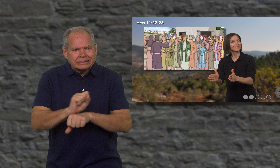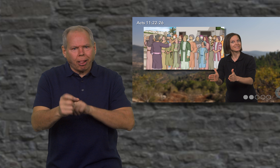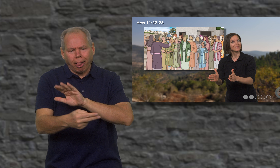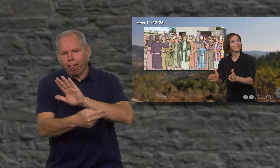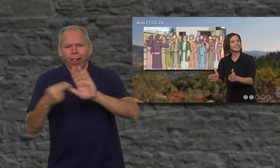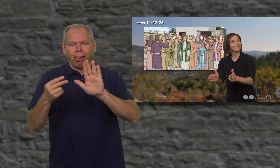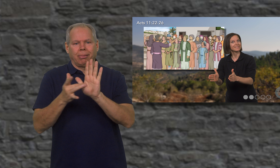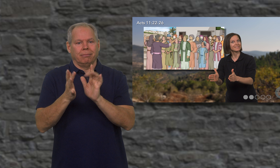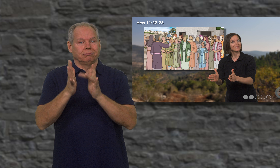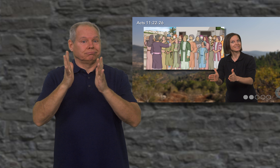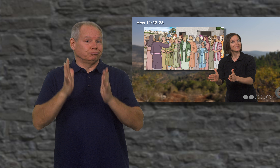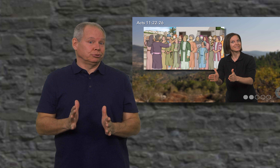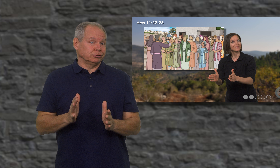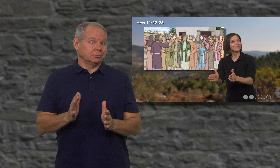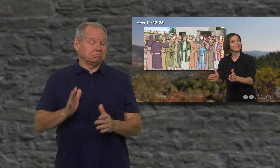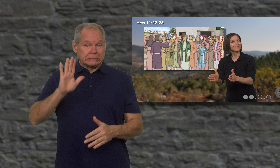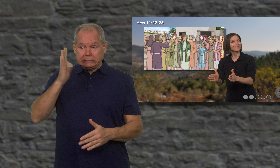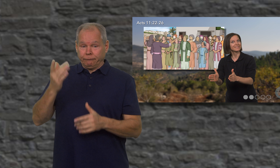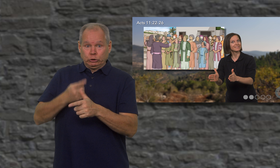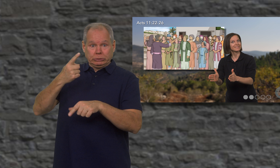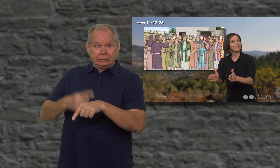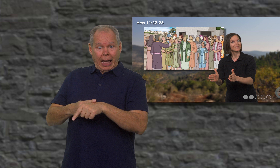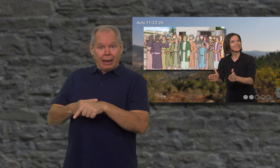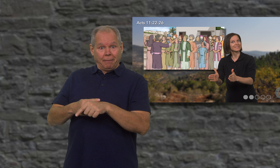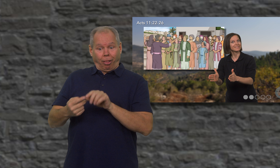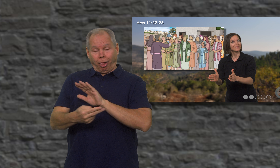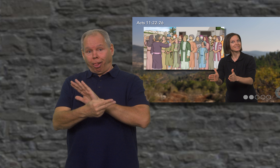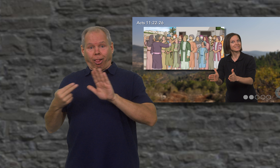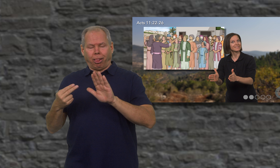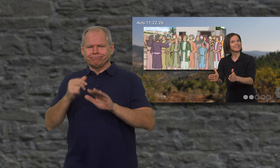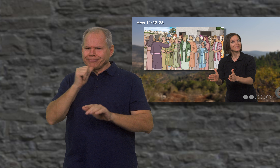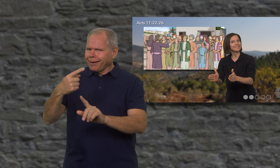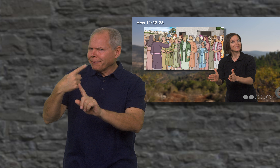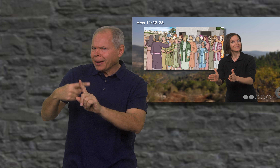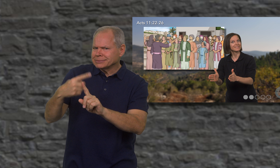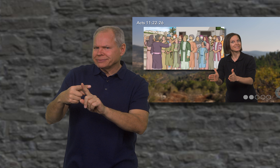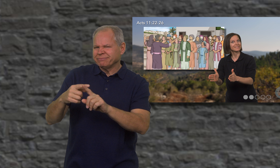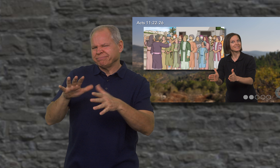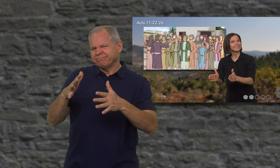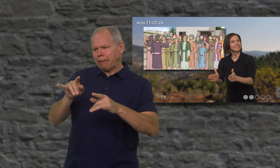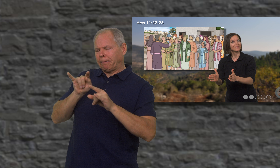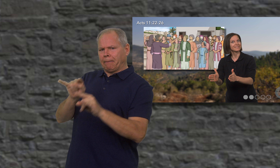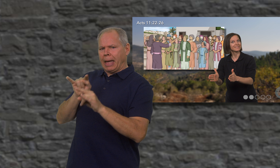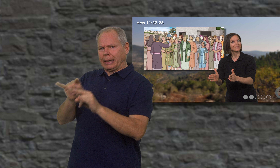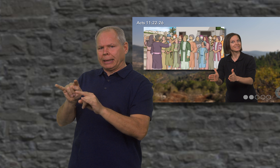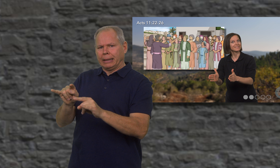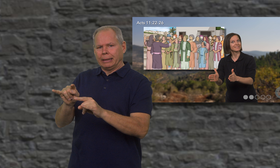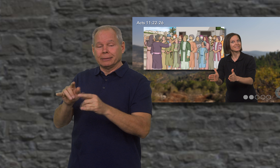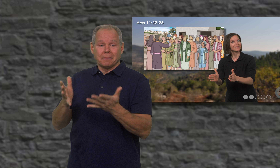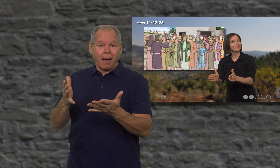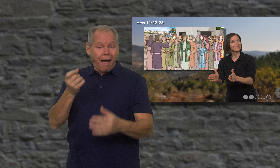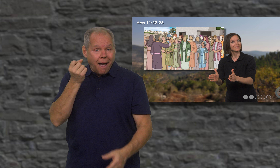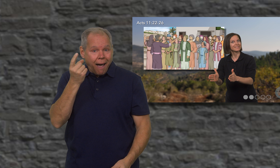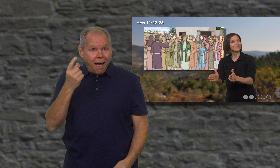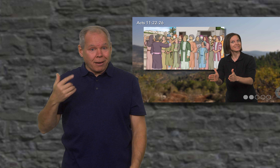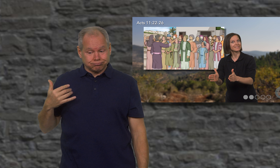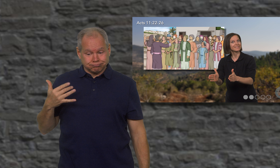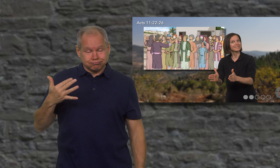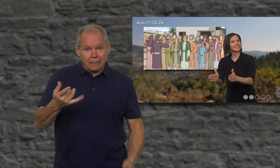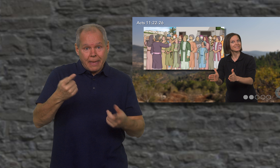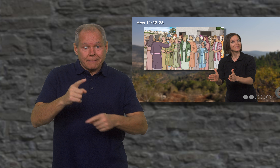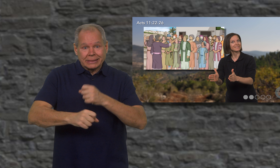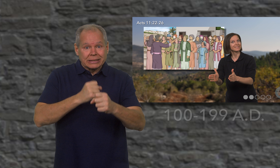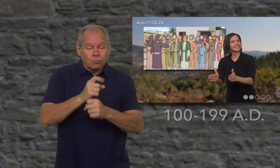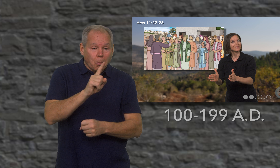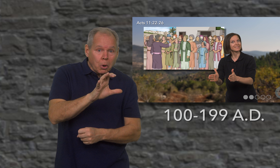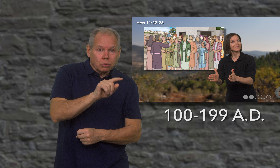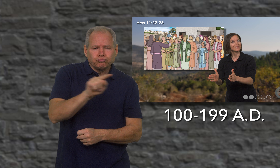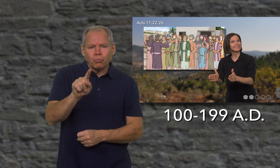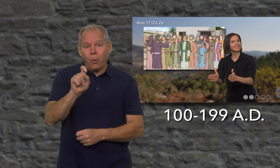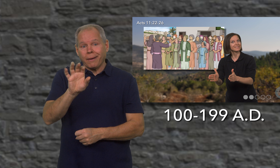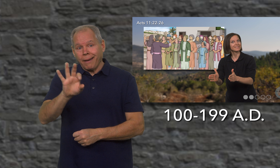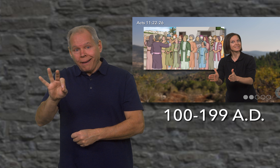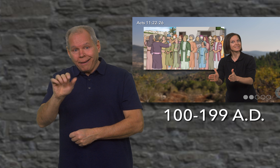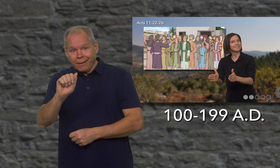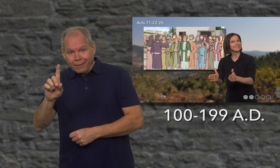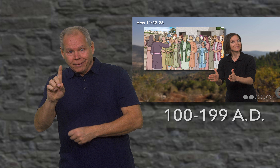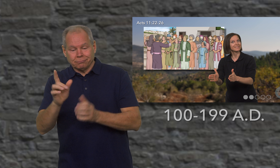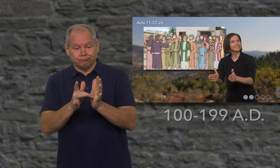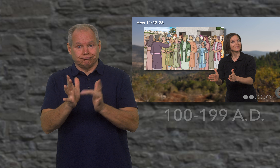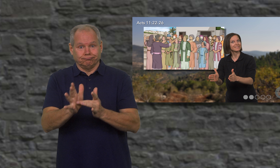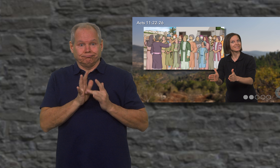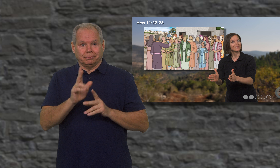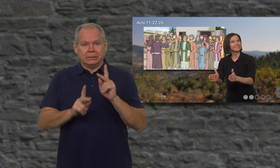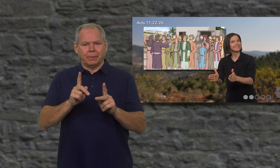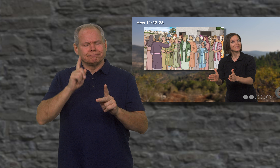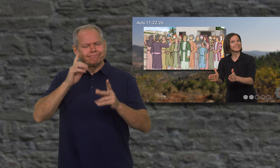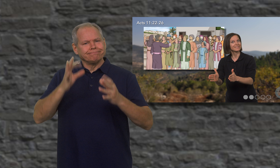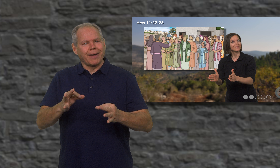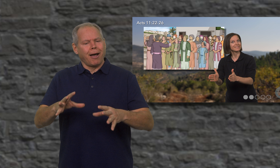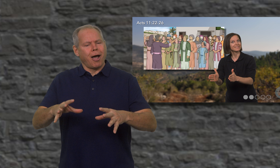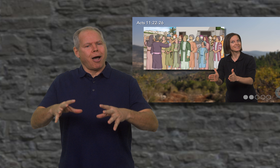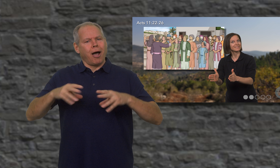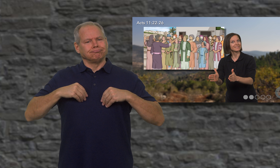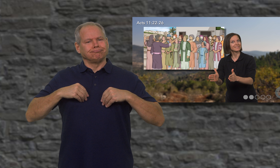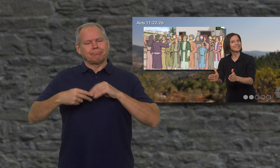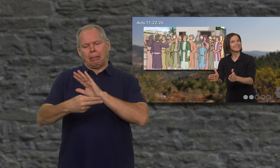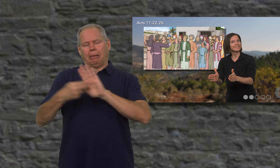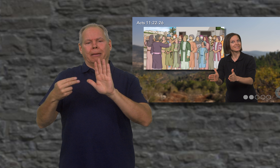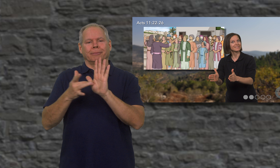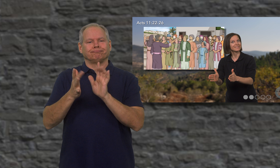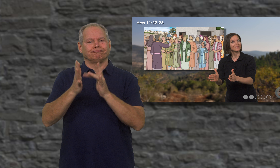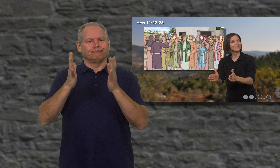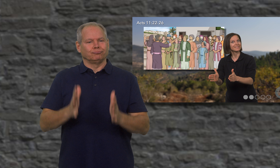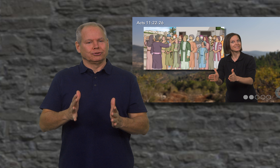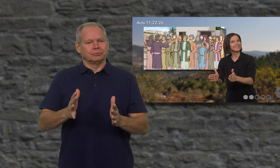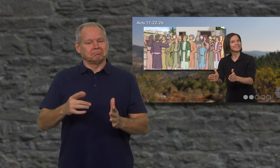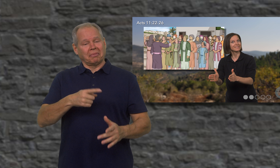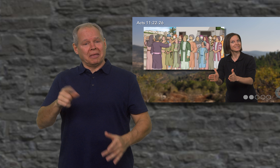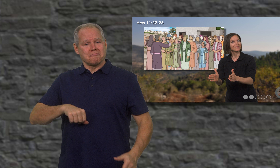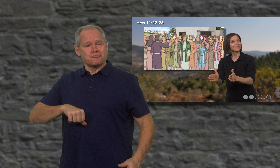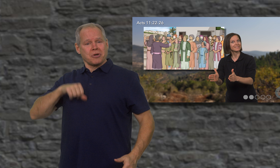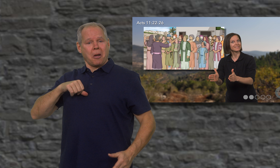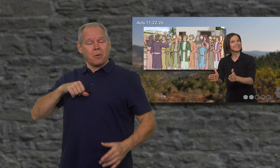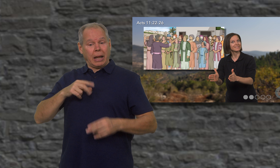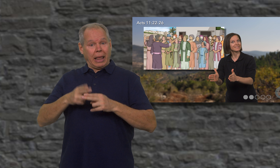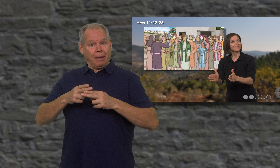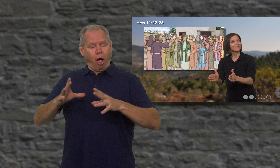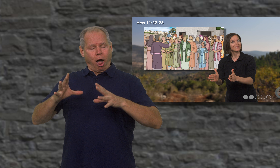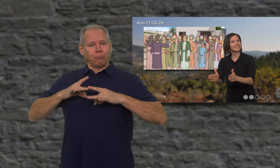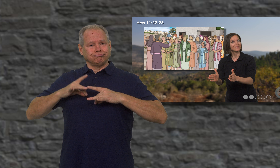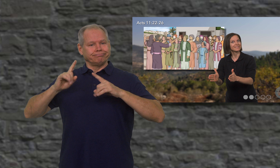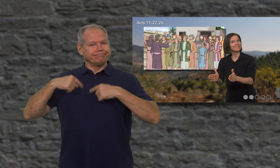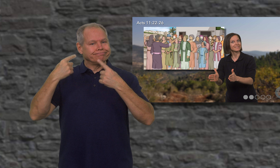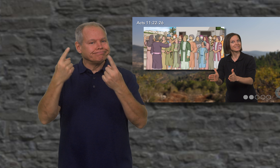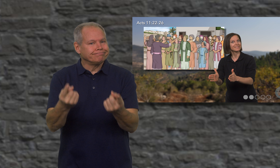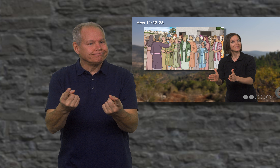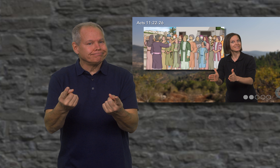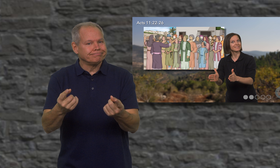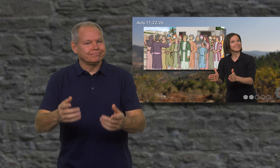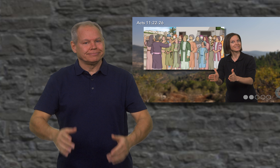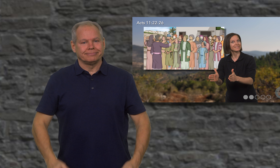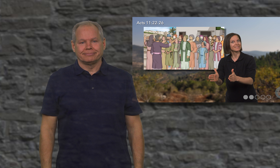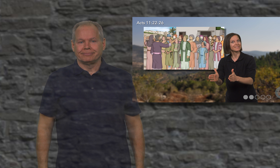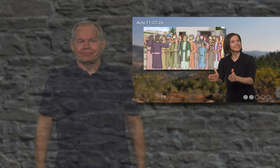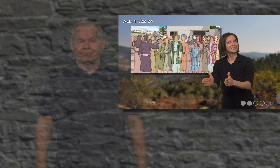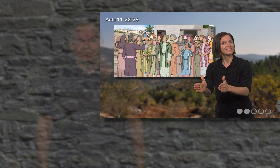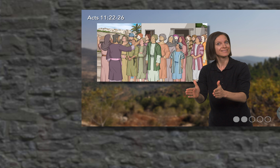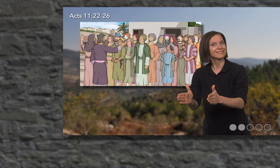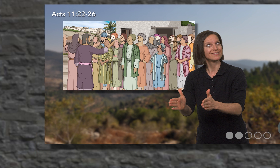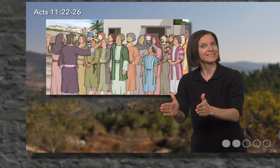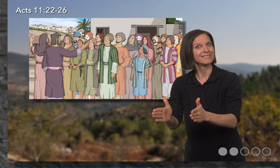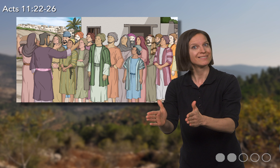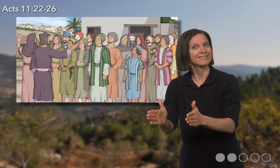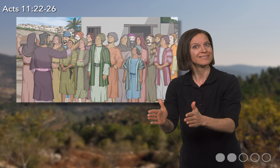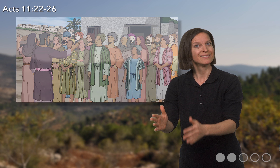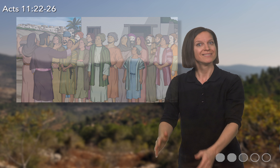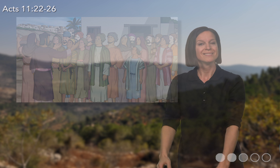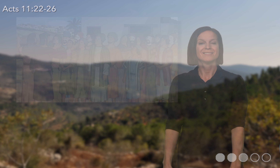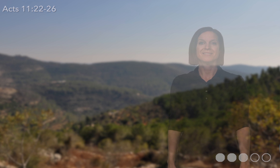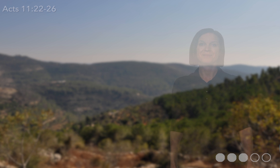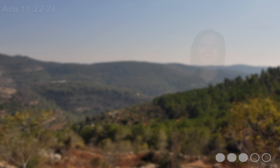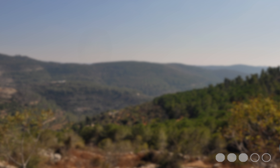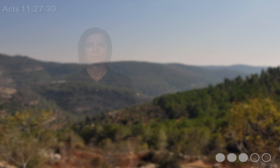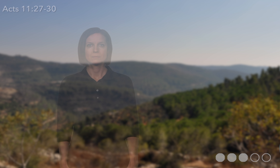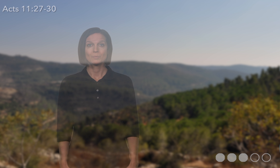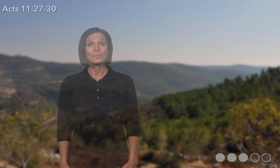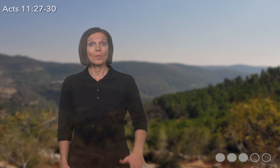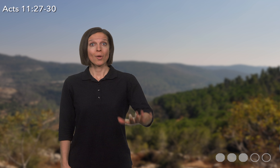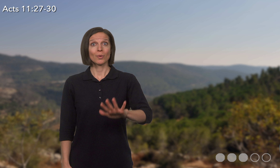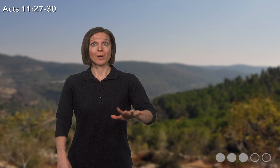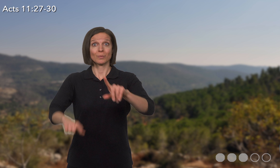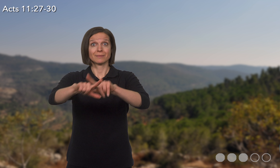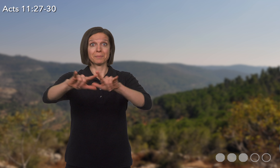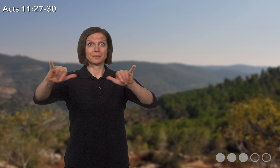The disciples were first called Christians at Antioch.